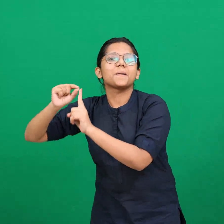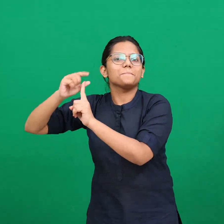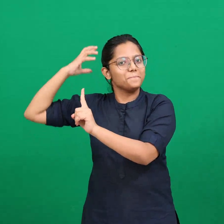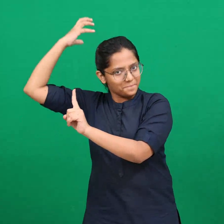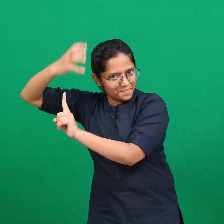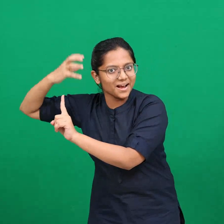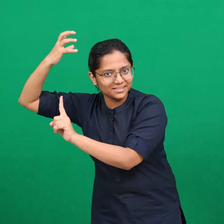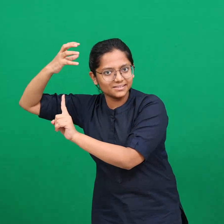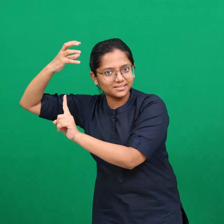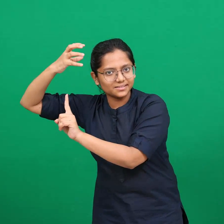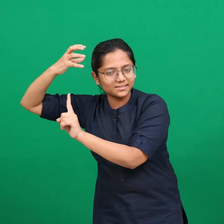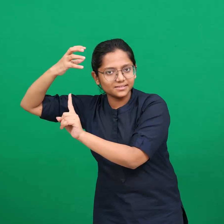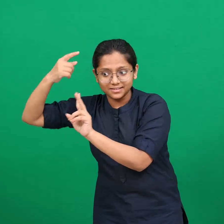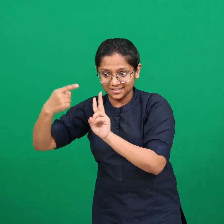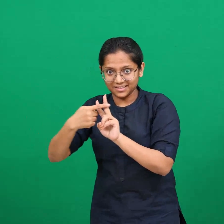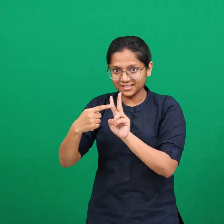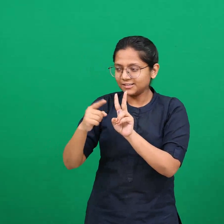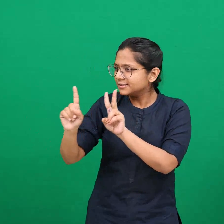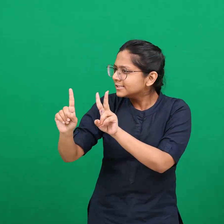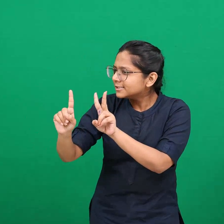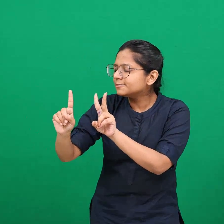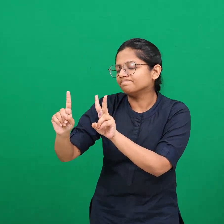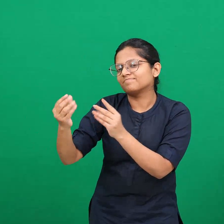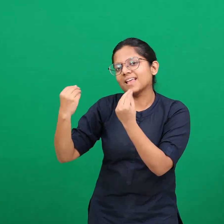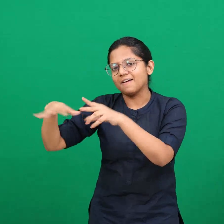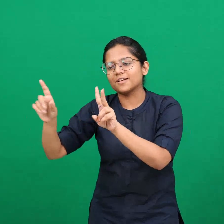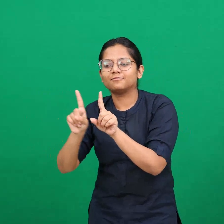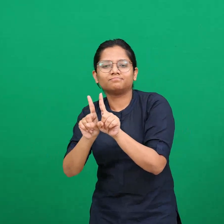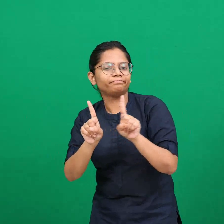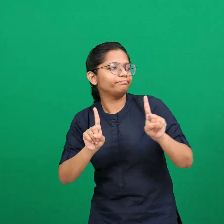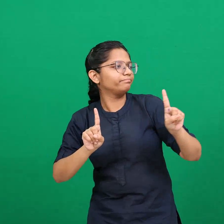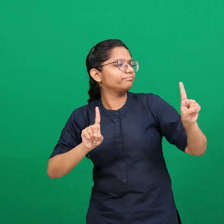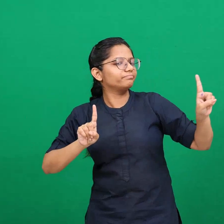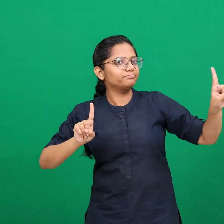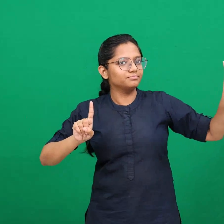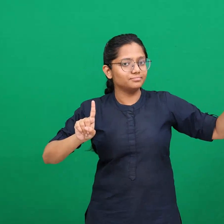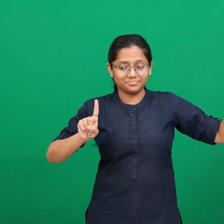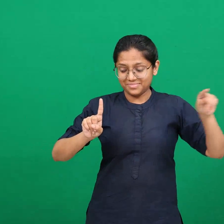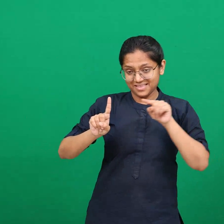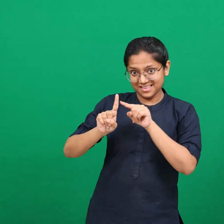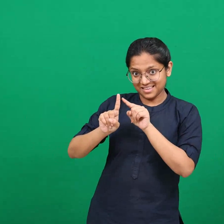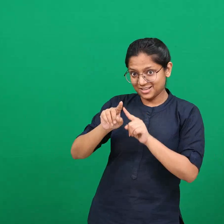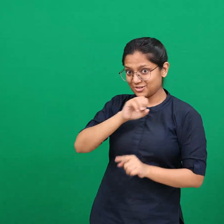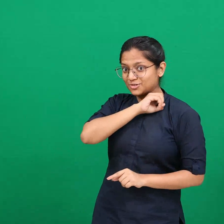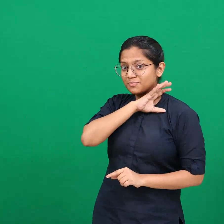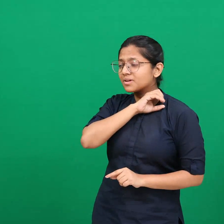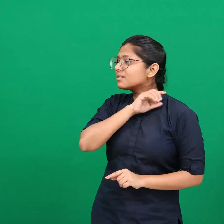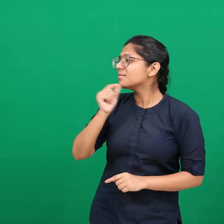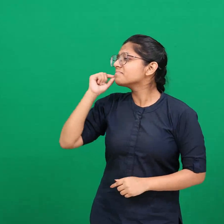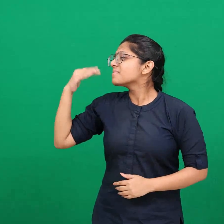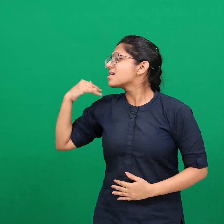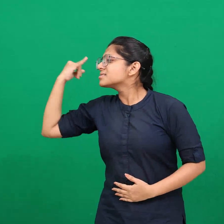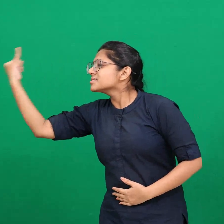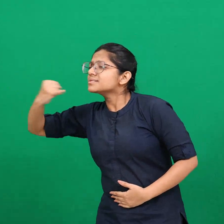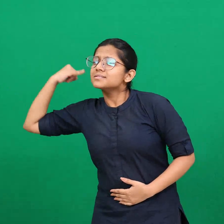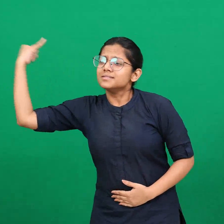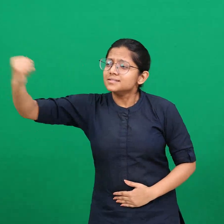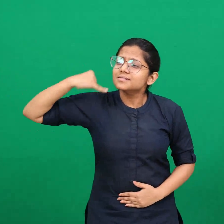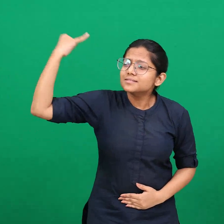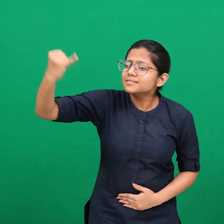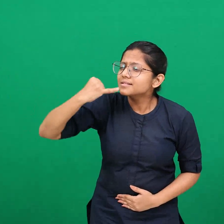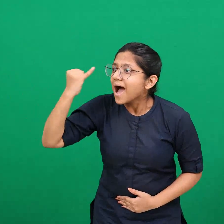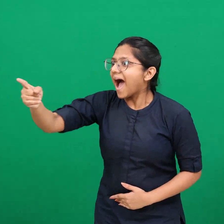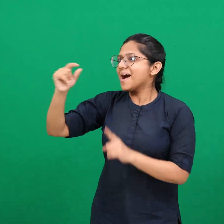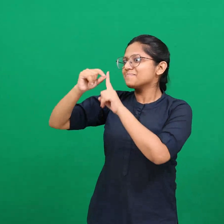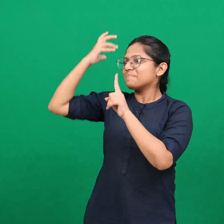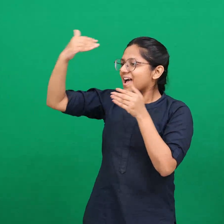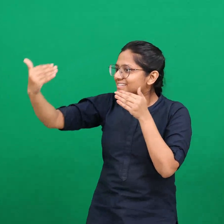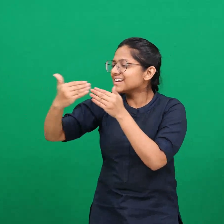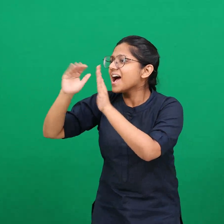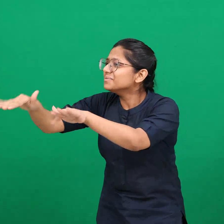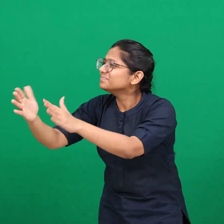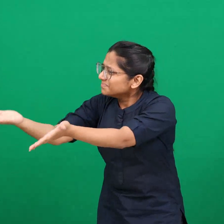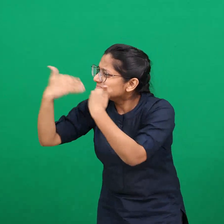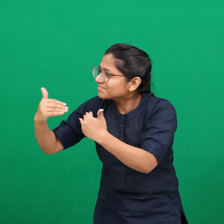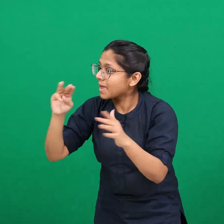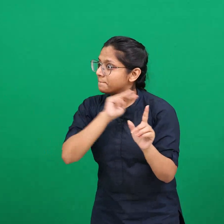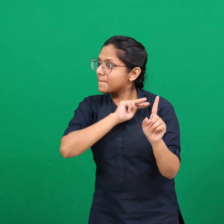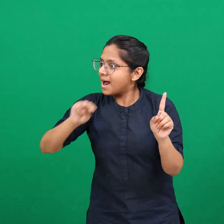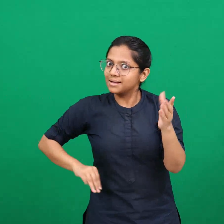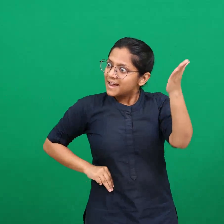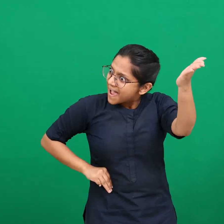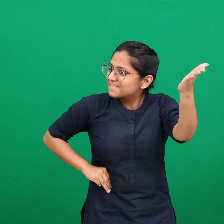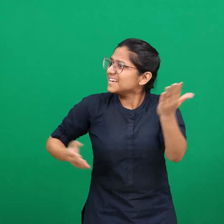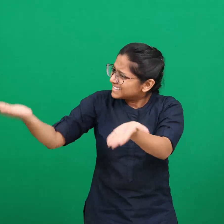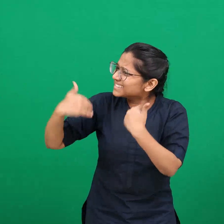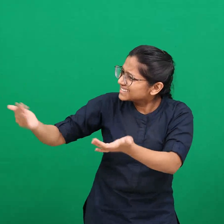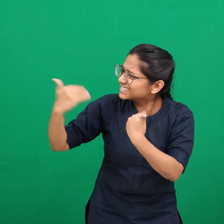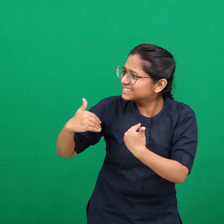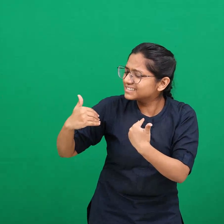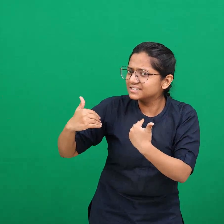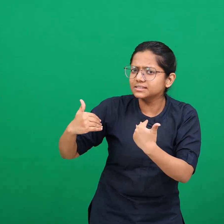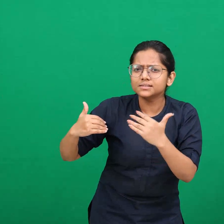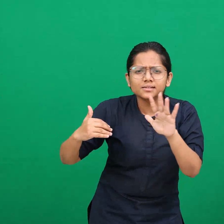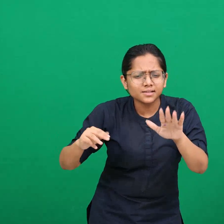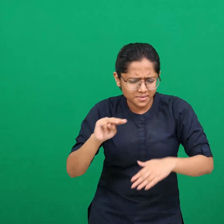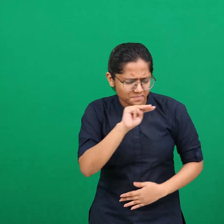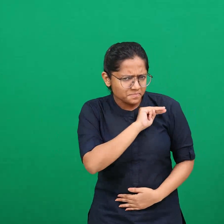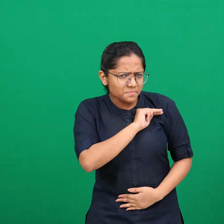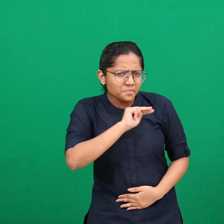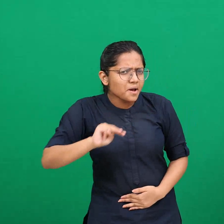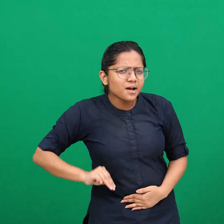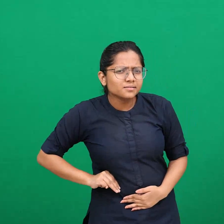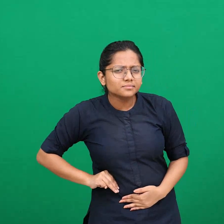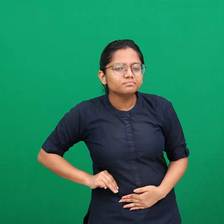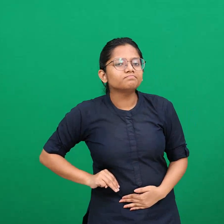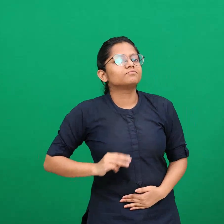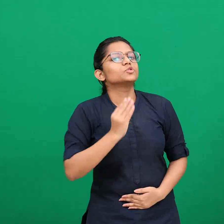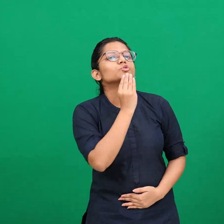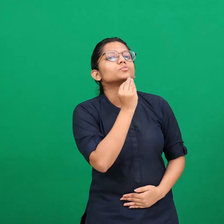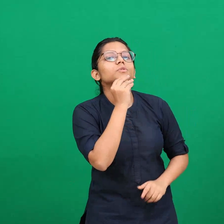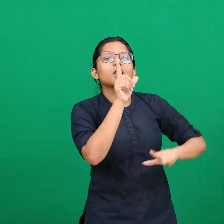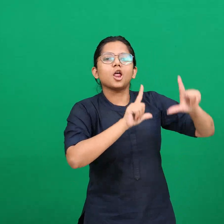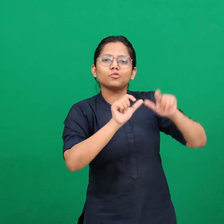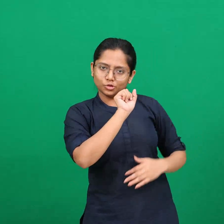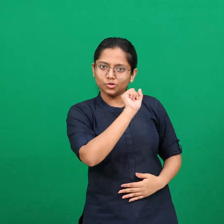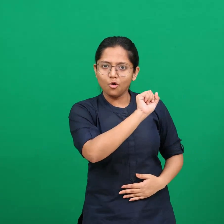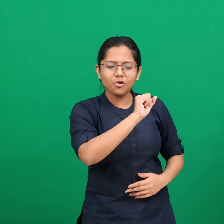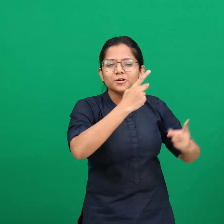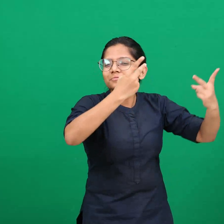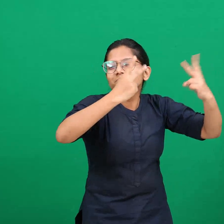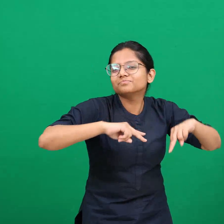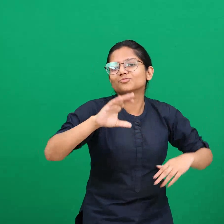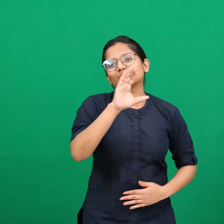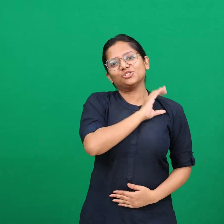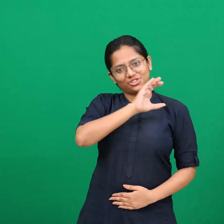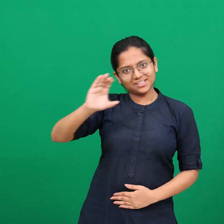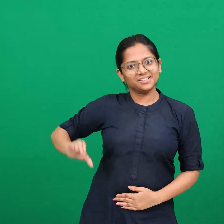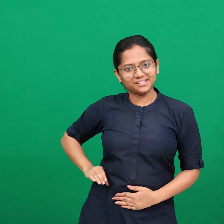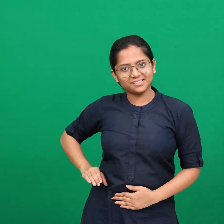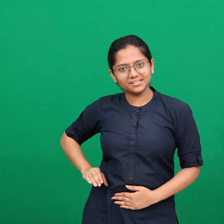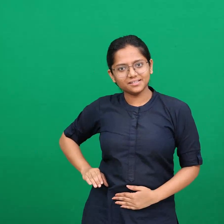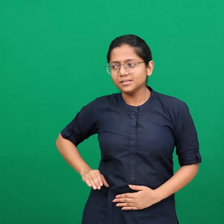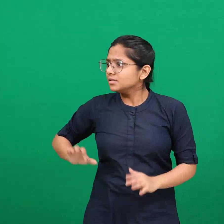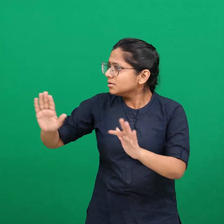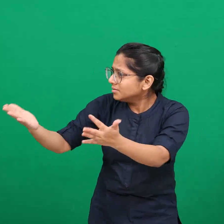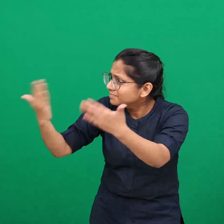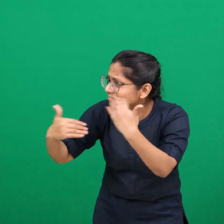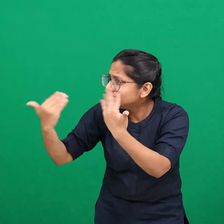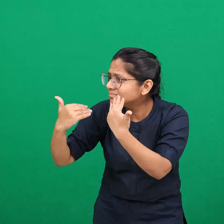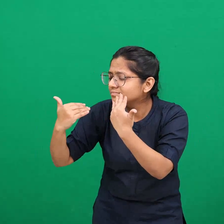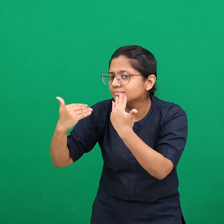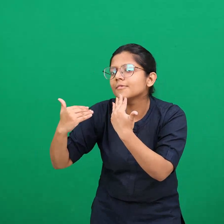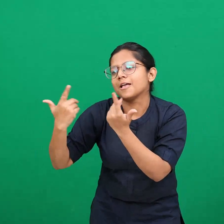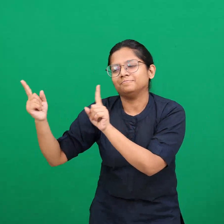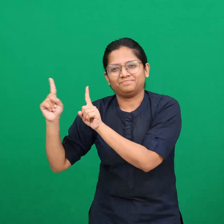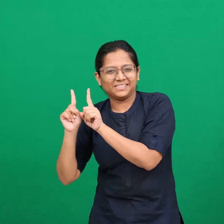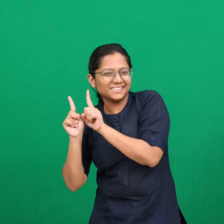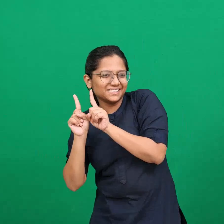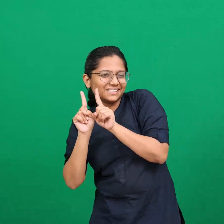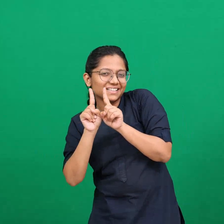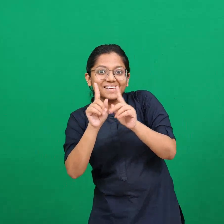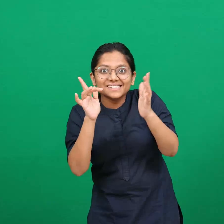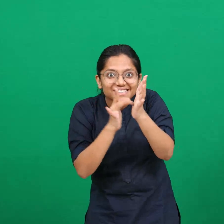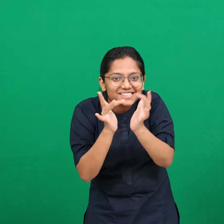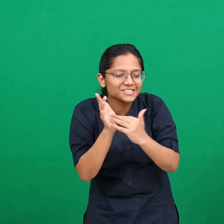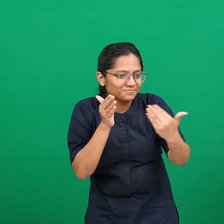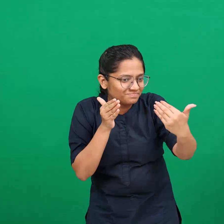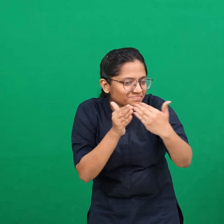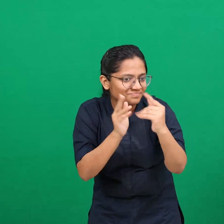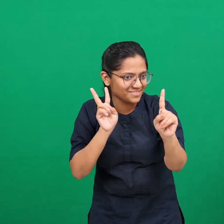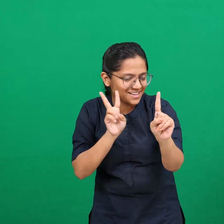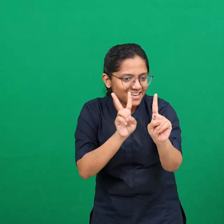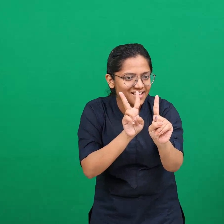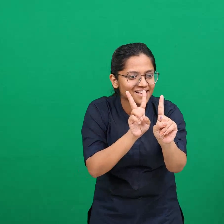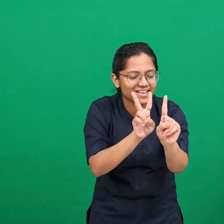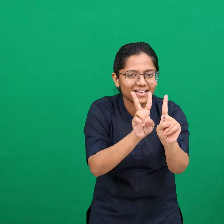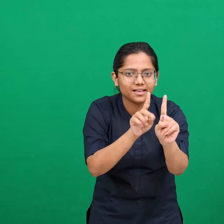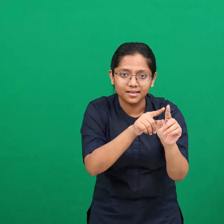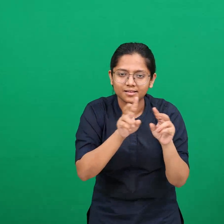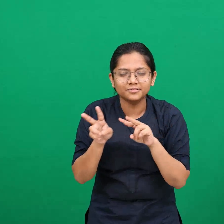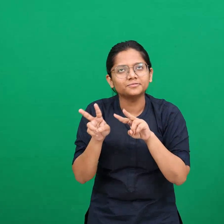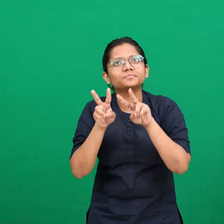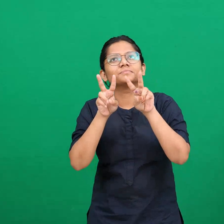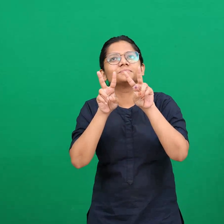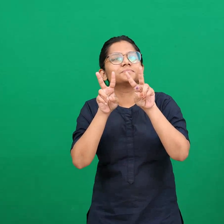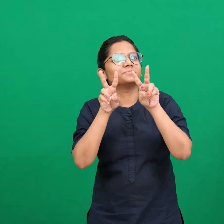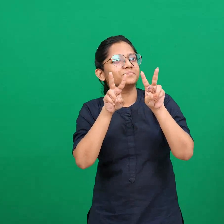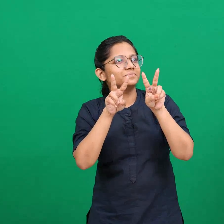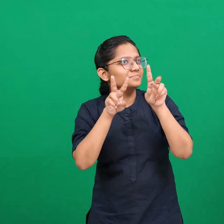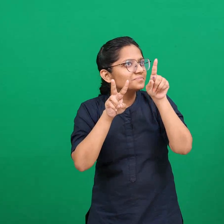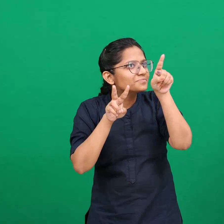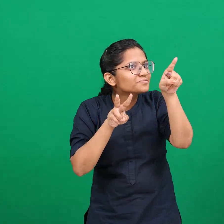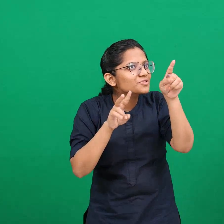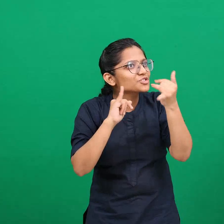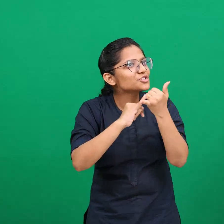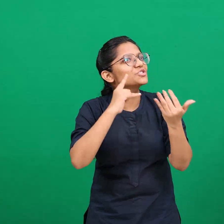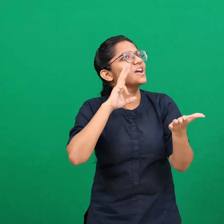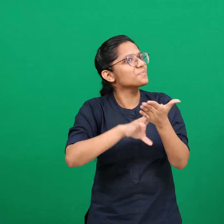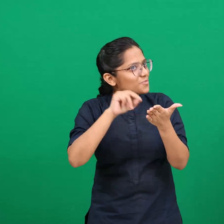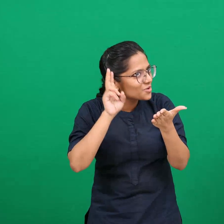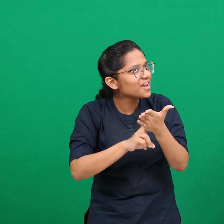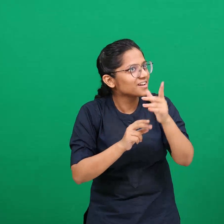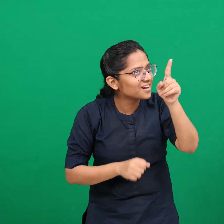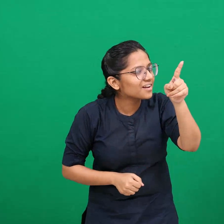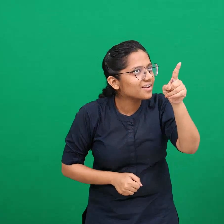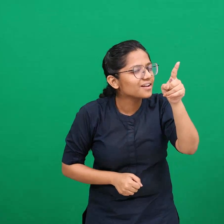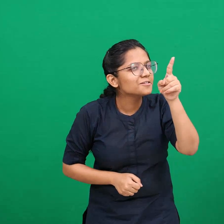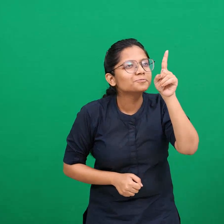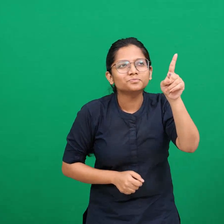He first found his brother Simon and told him, "We have found the Messiah" (which is translated as Christ).